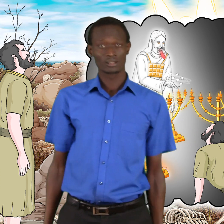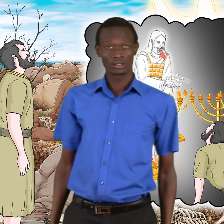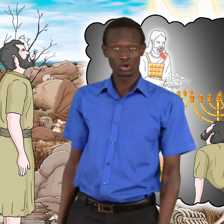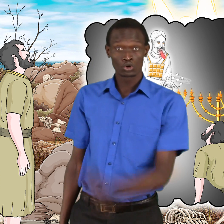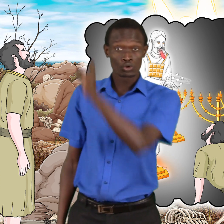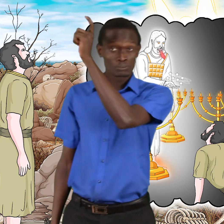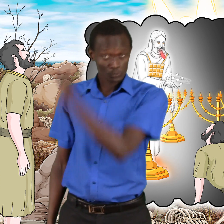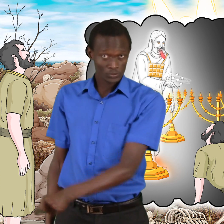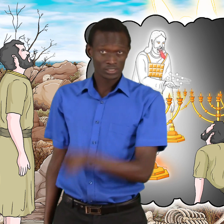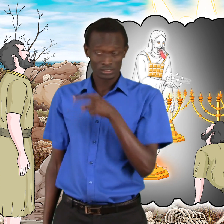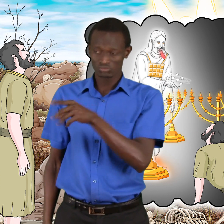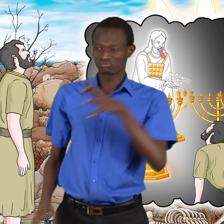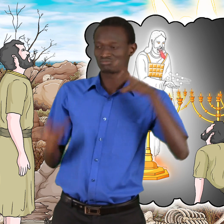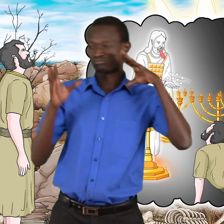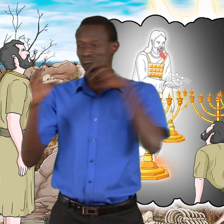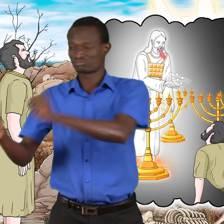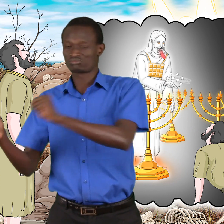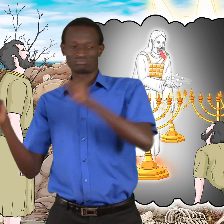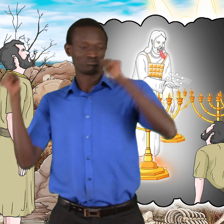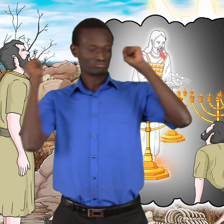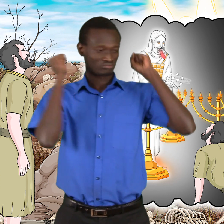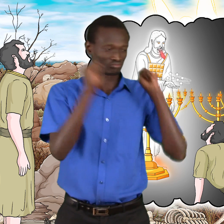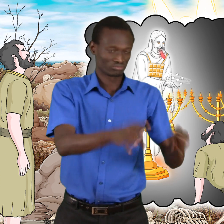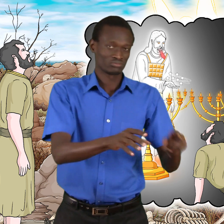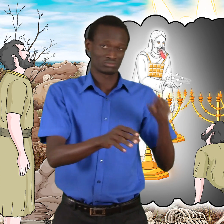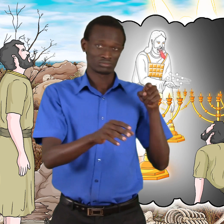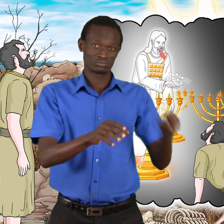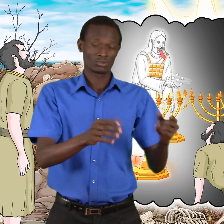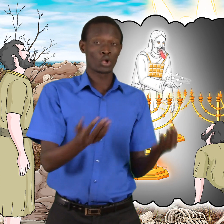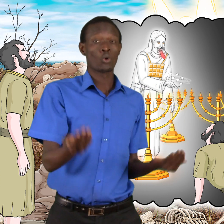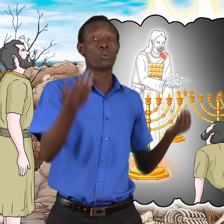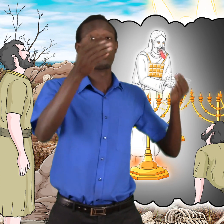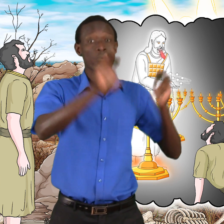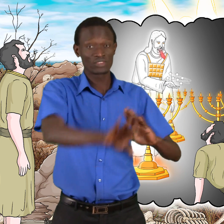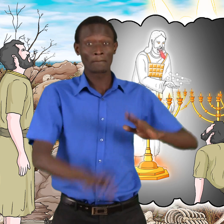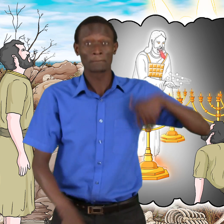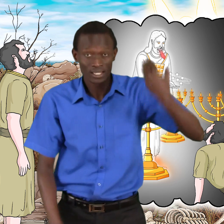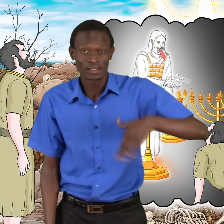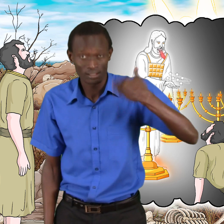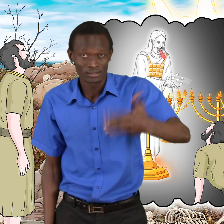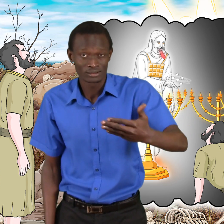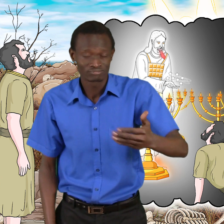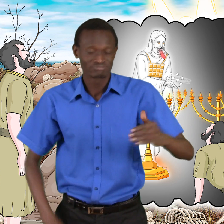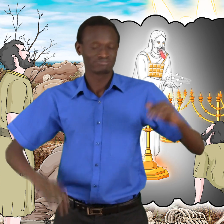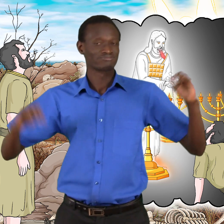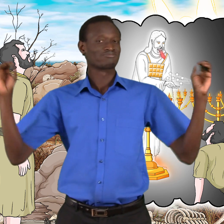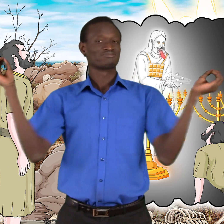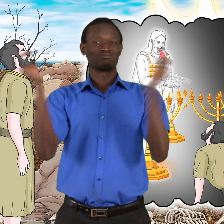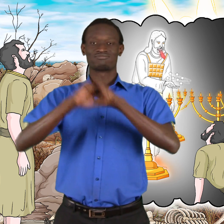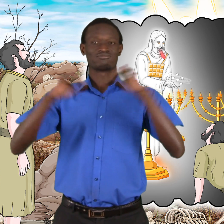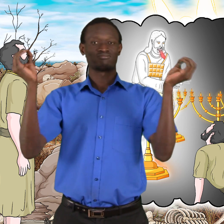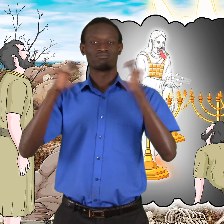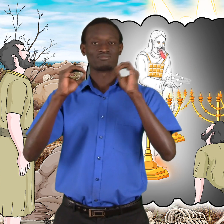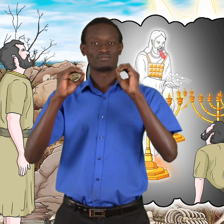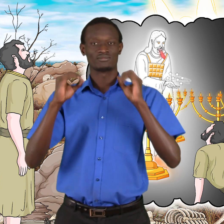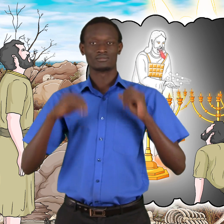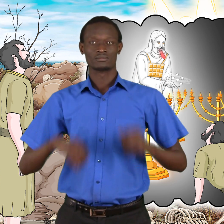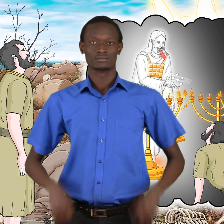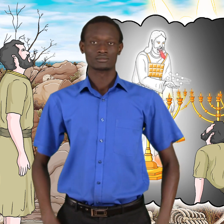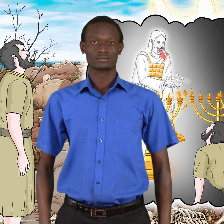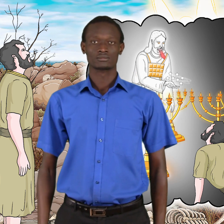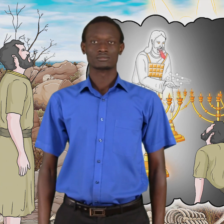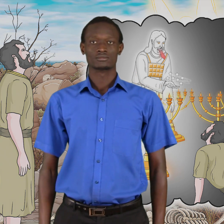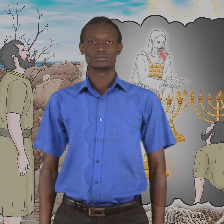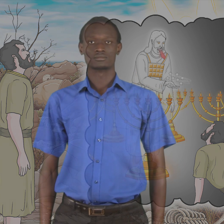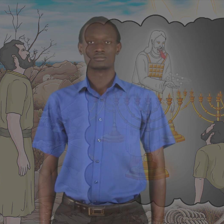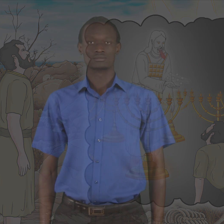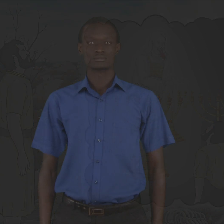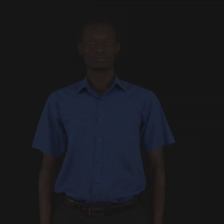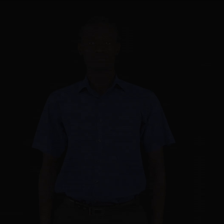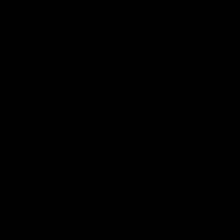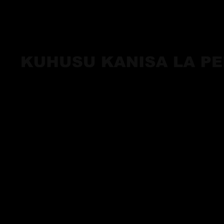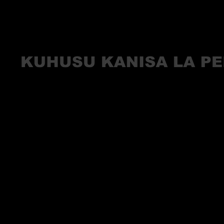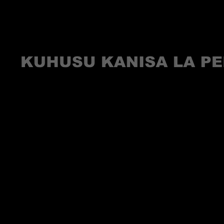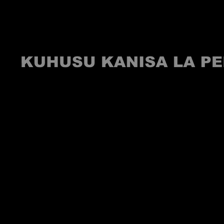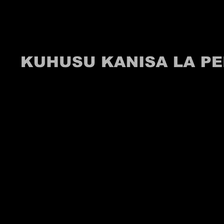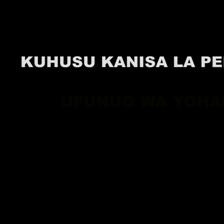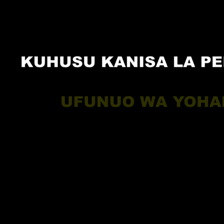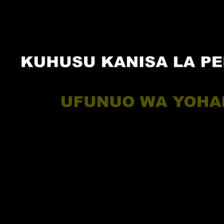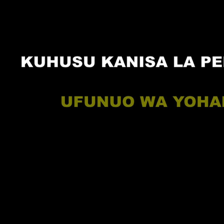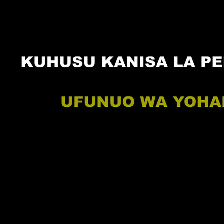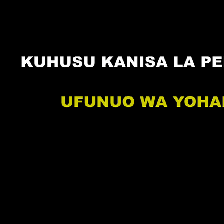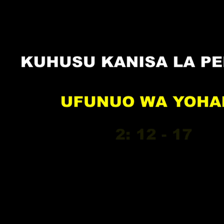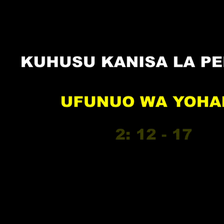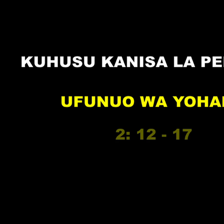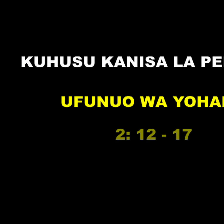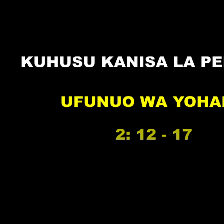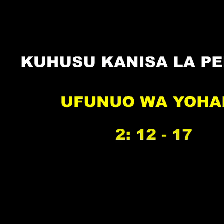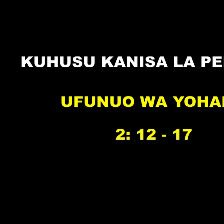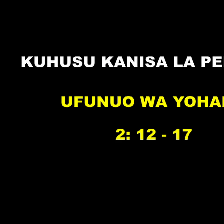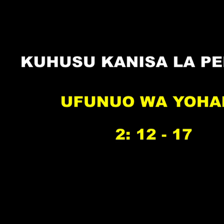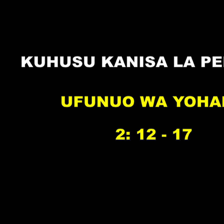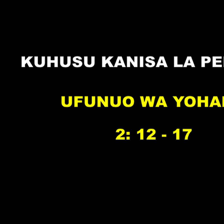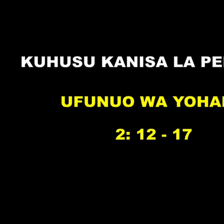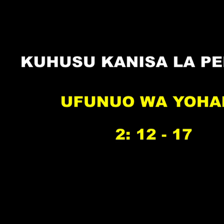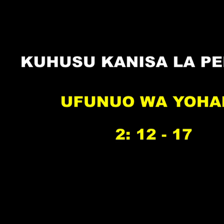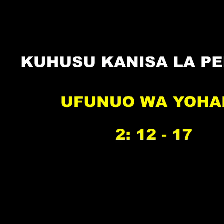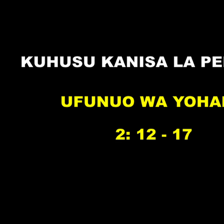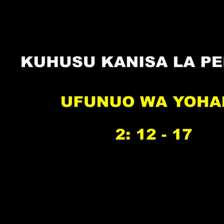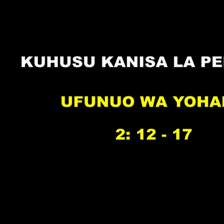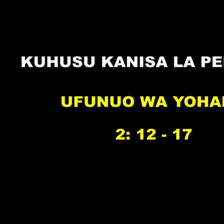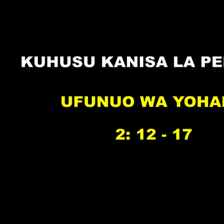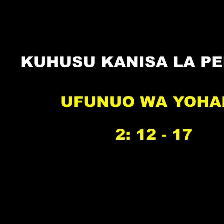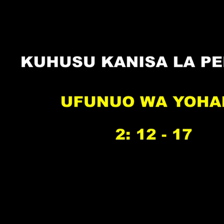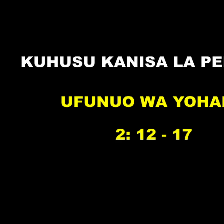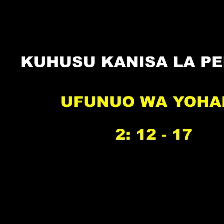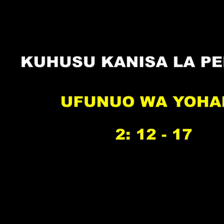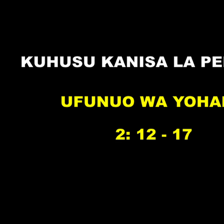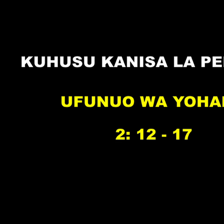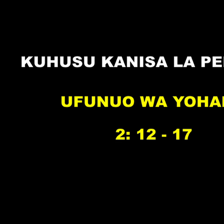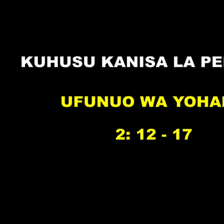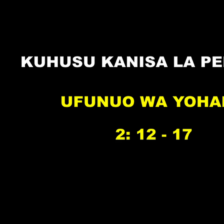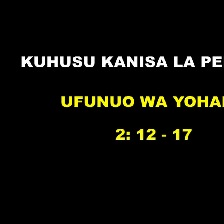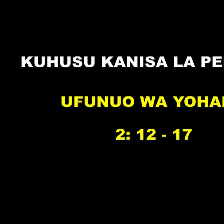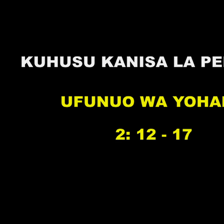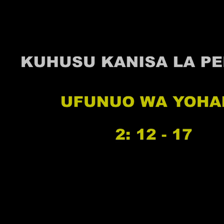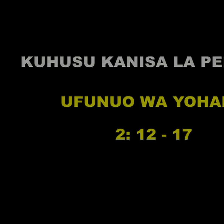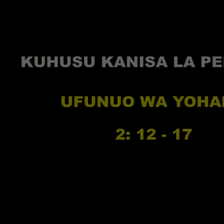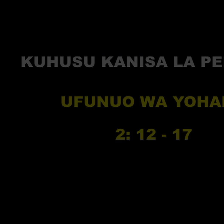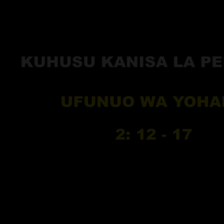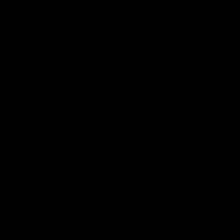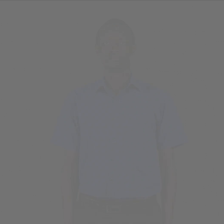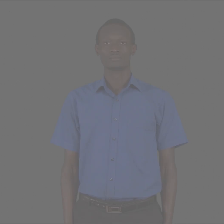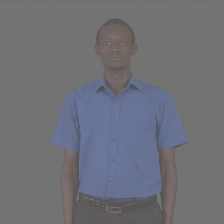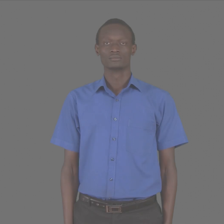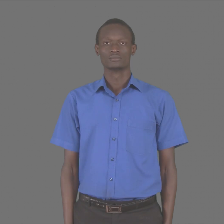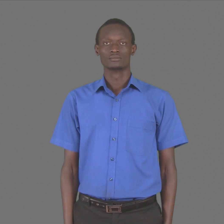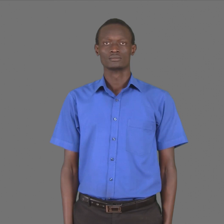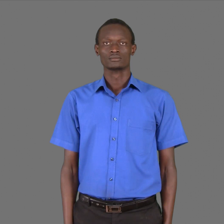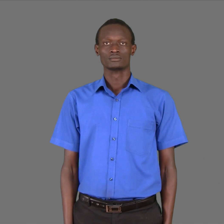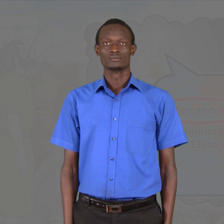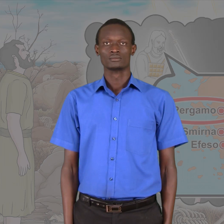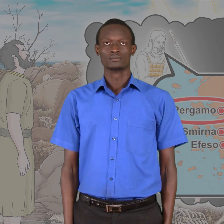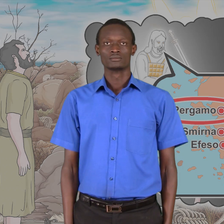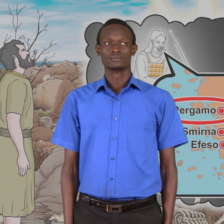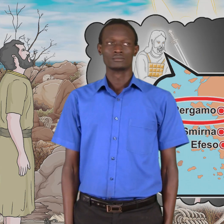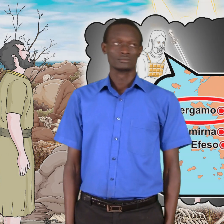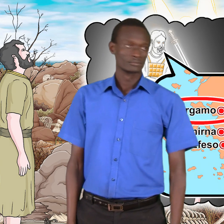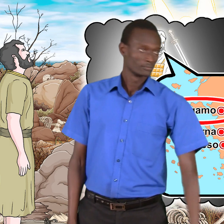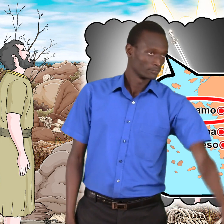The one who overcomes will not be harmed by the second death.